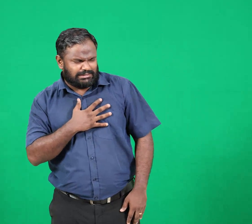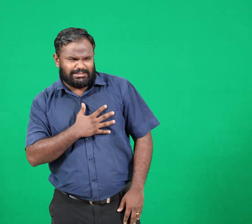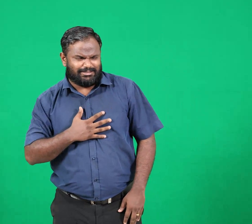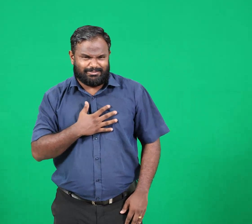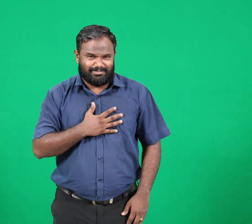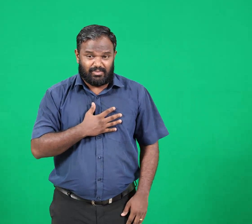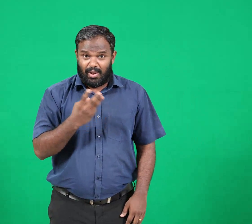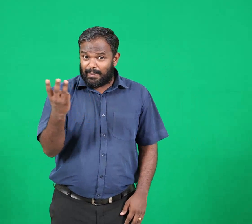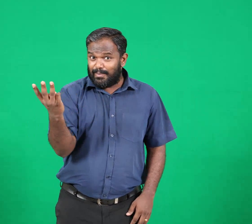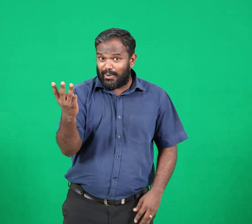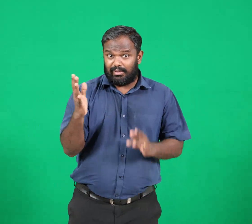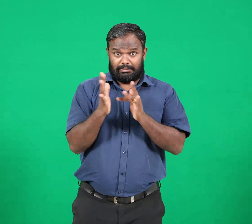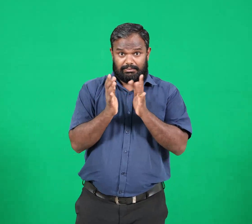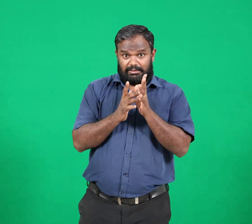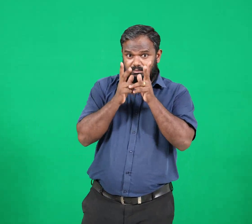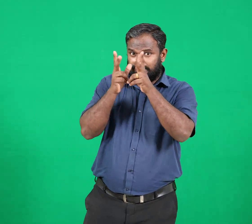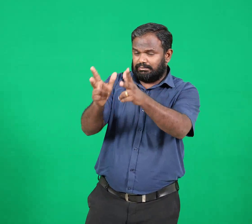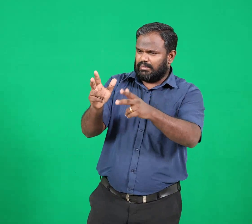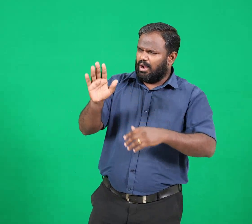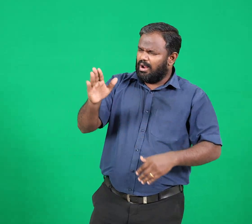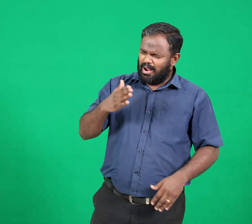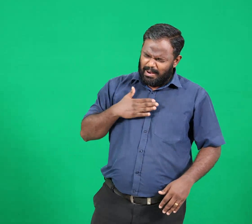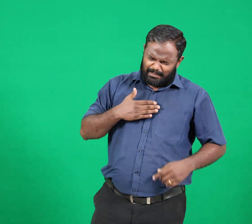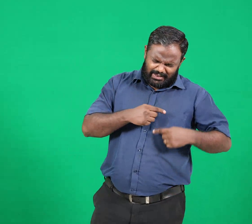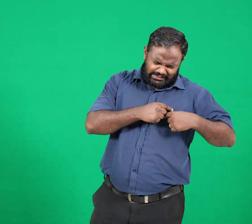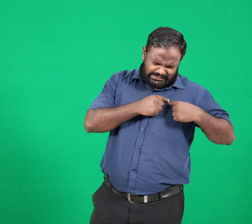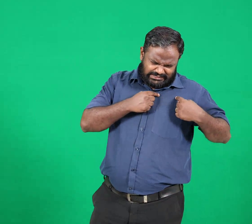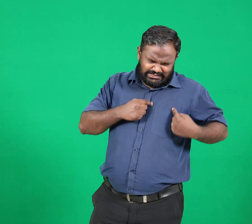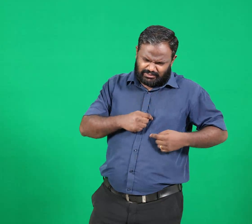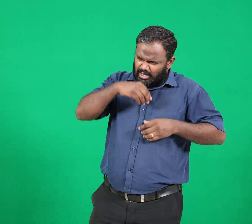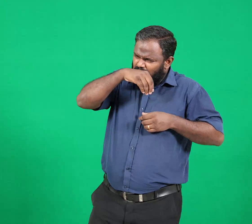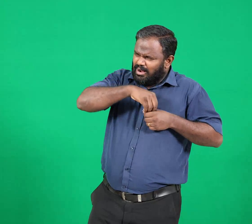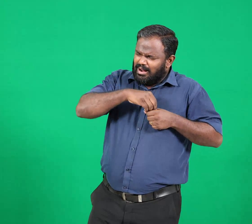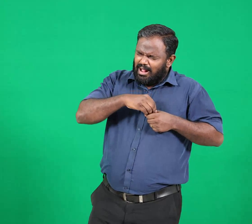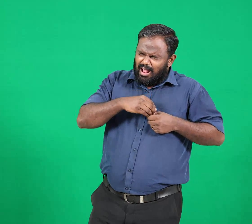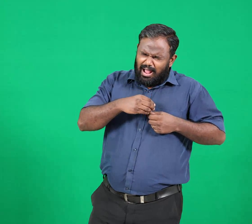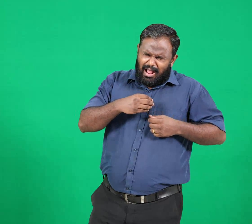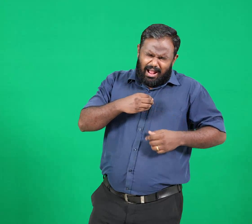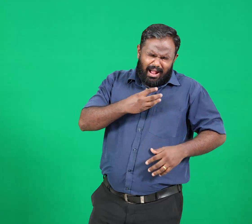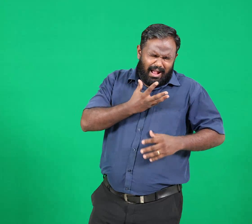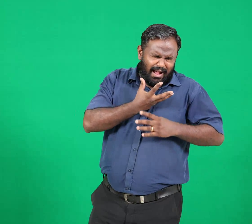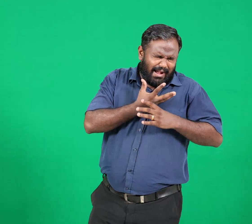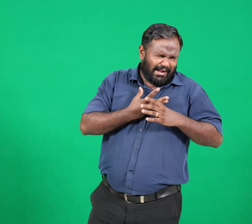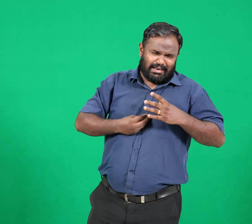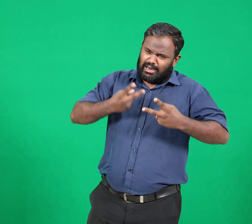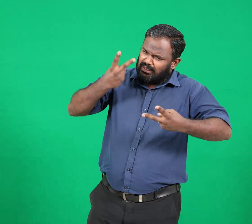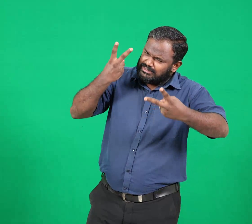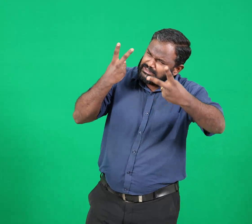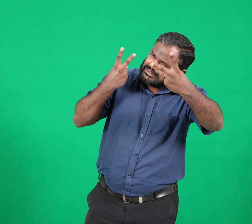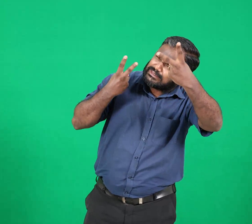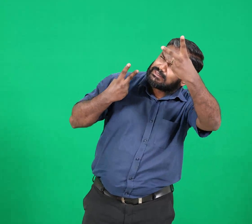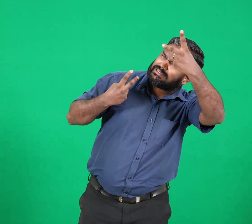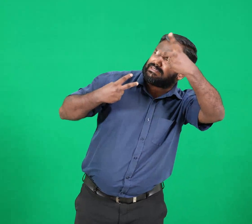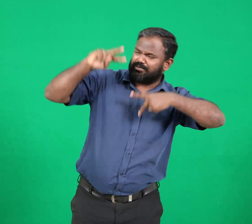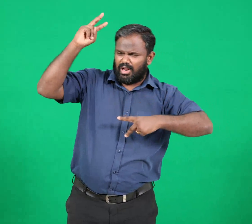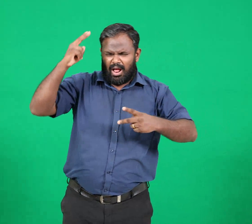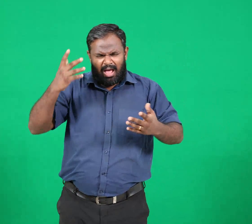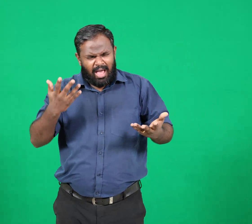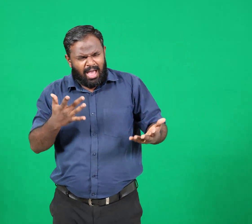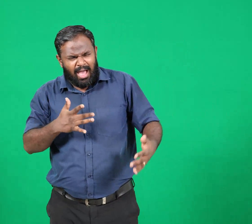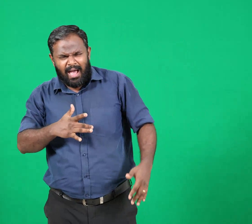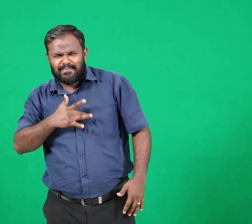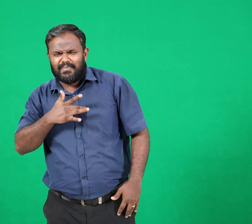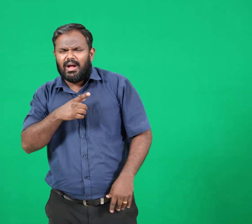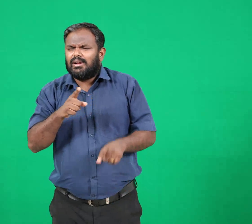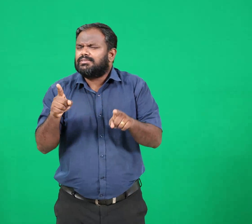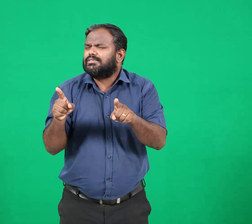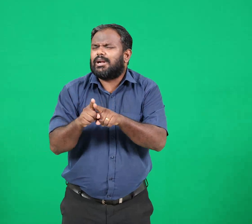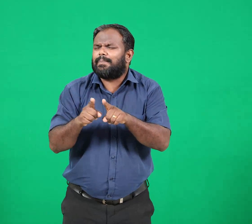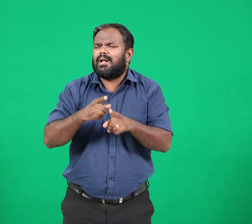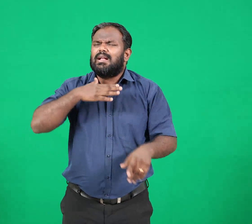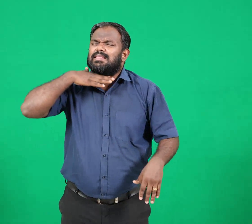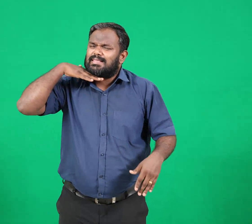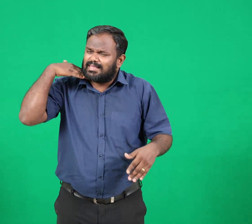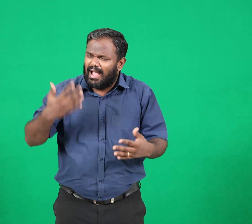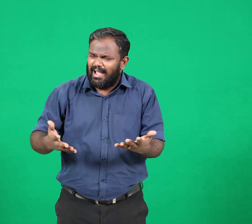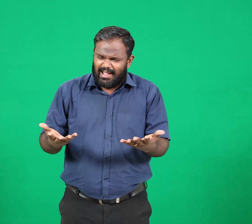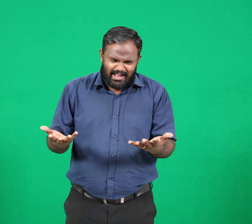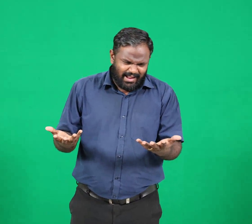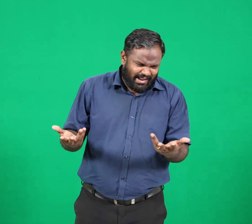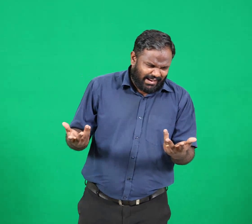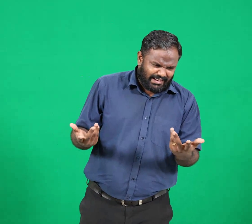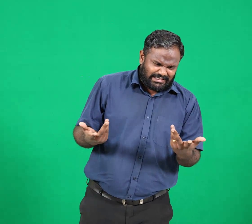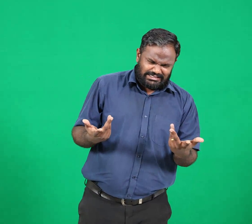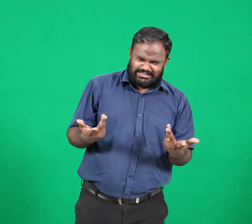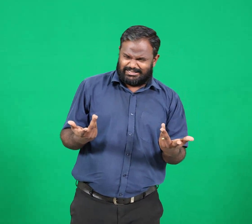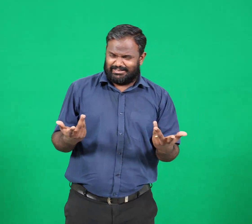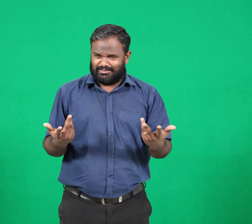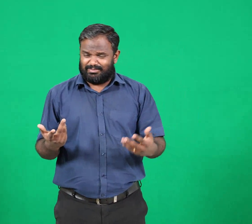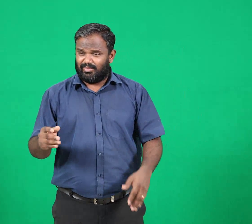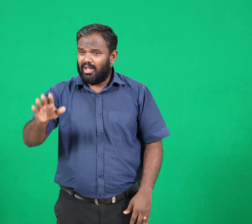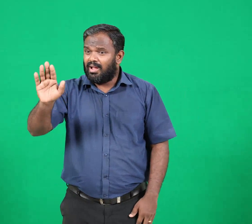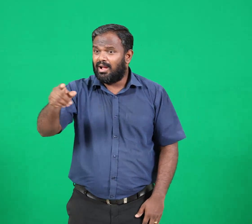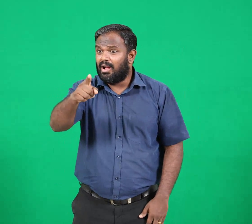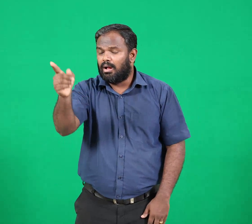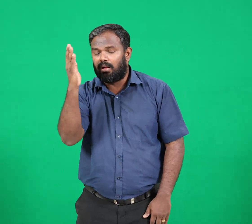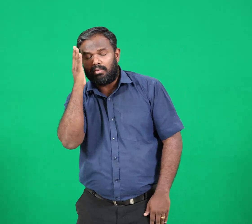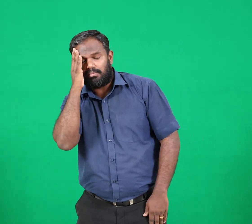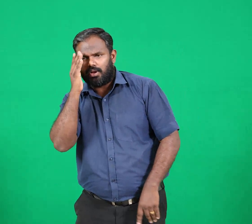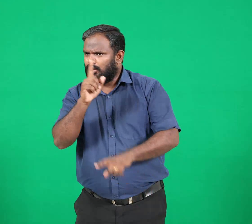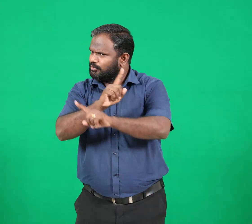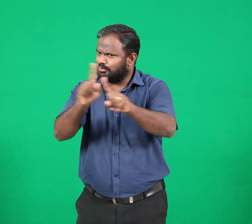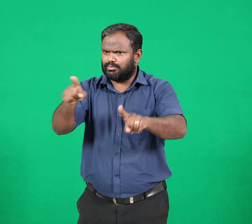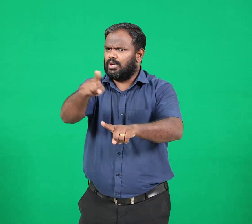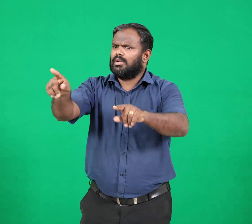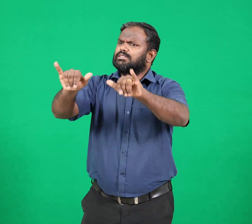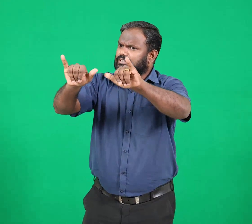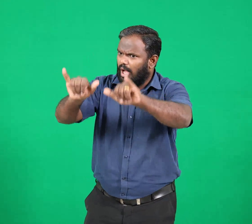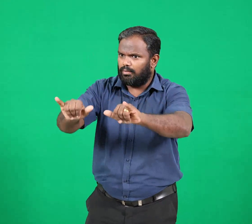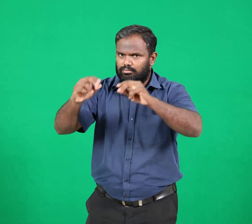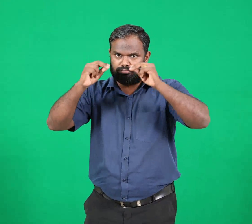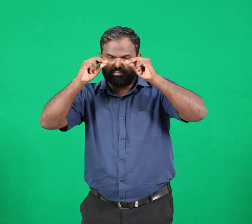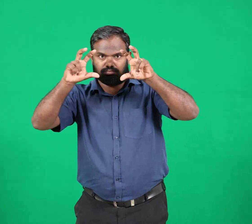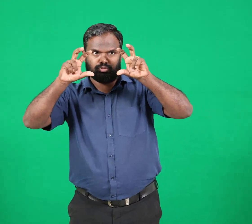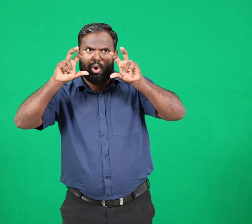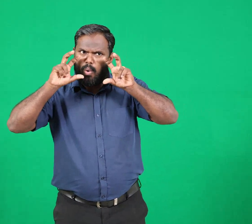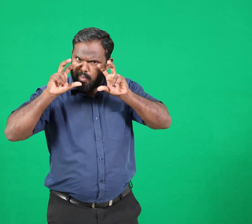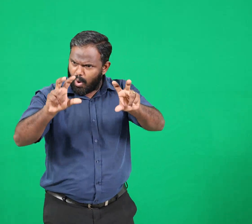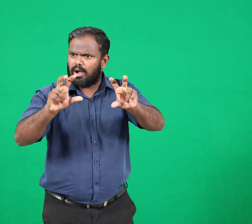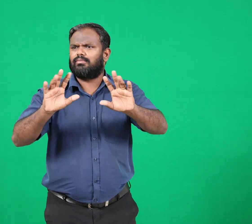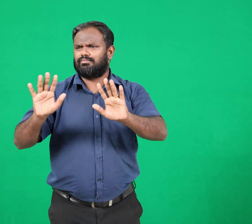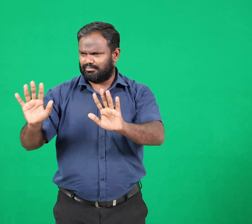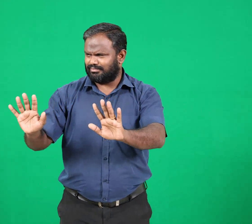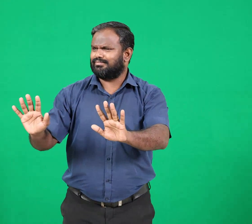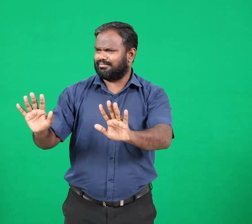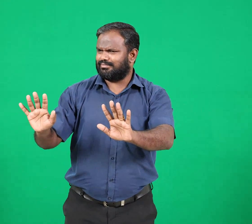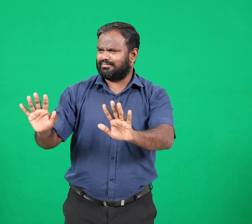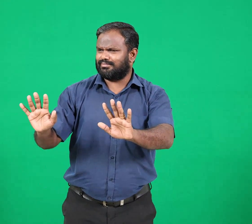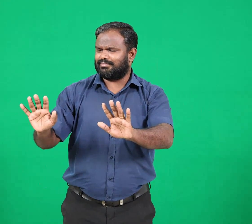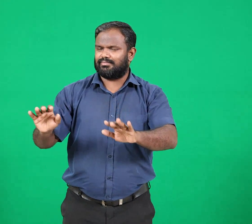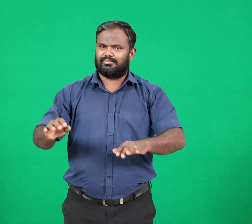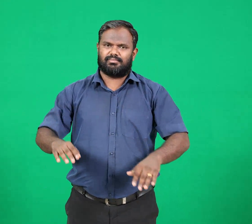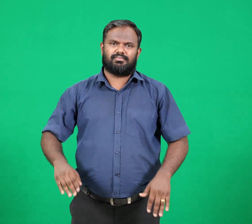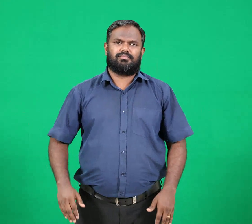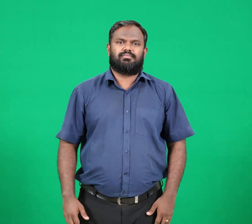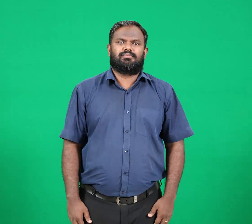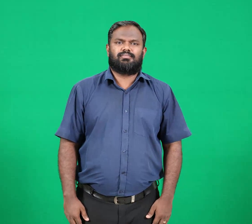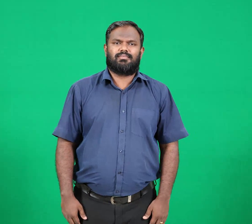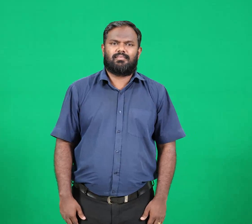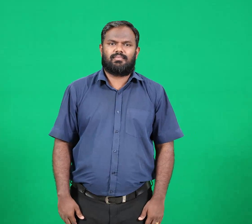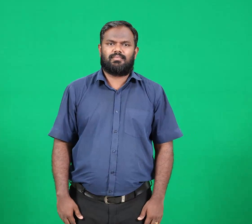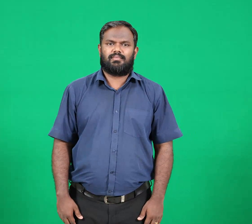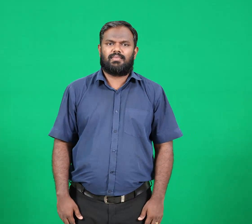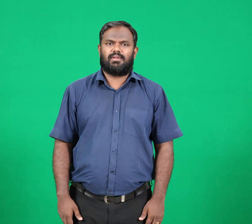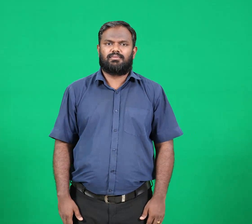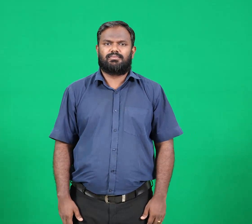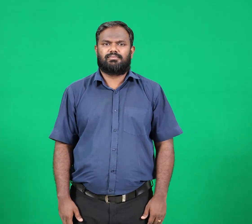Then He said to them, "My soul is consumed with sorrow to the point of death. Stay here and keep watch with Me."